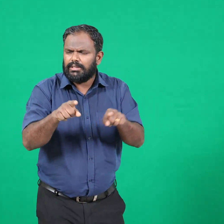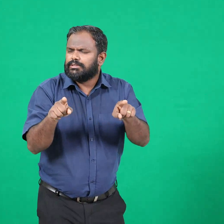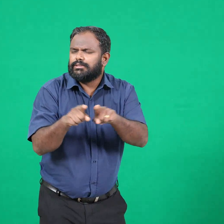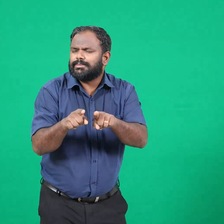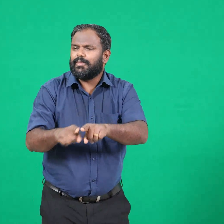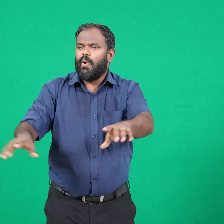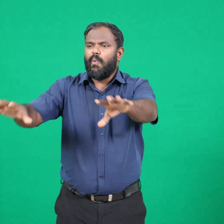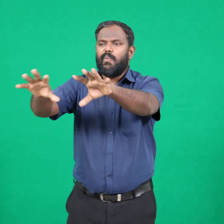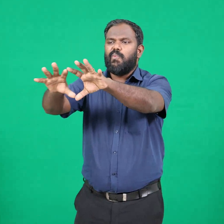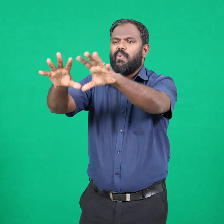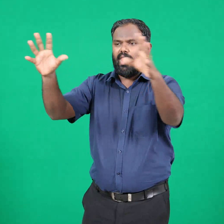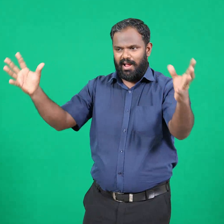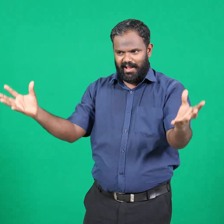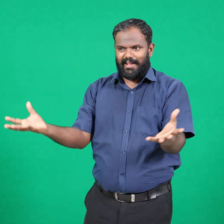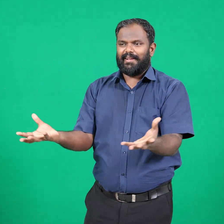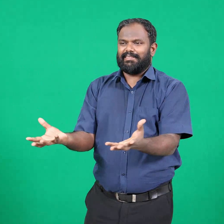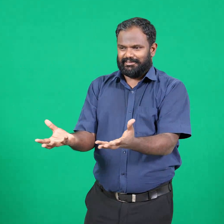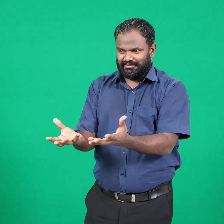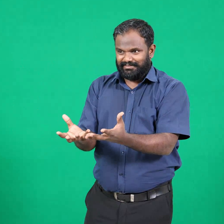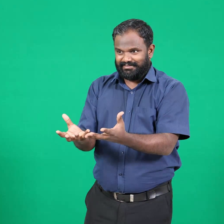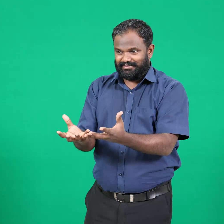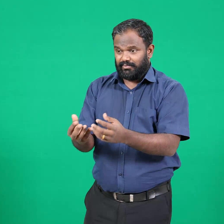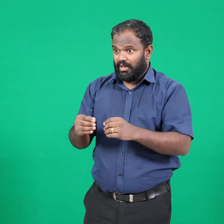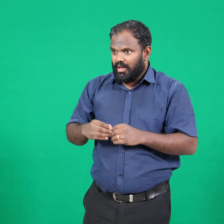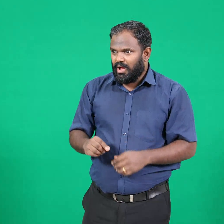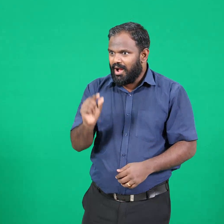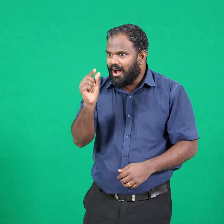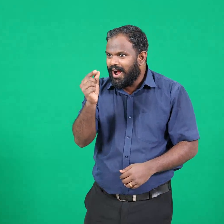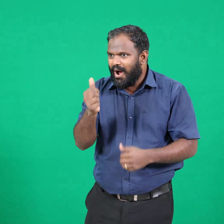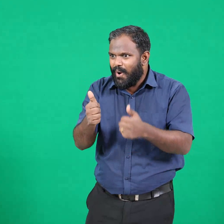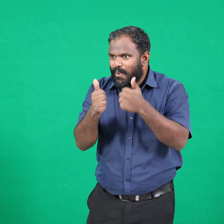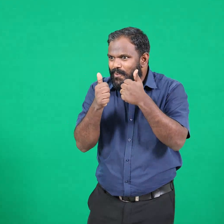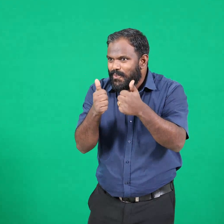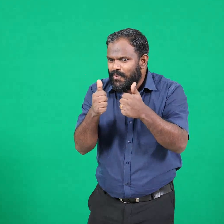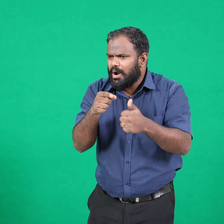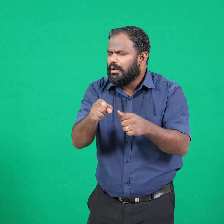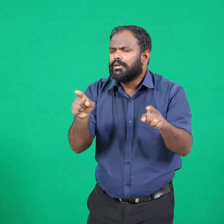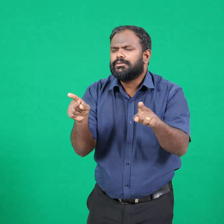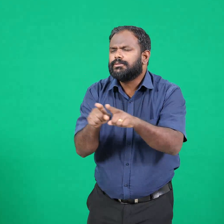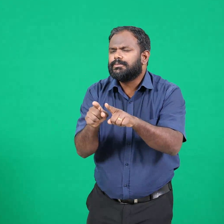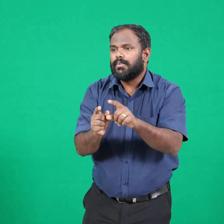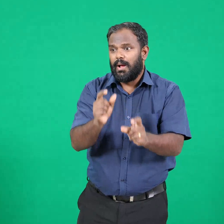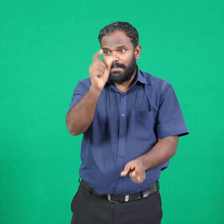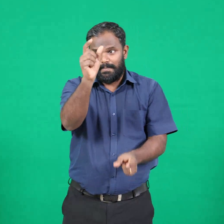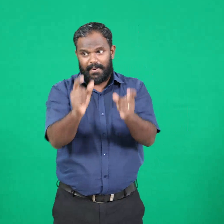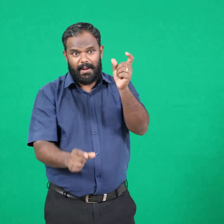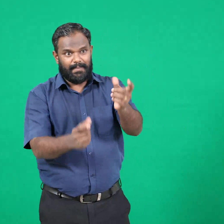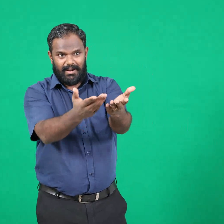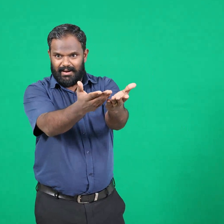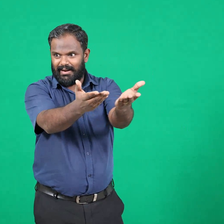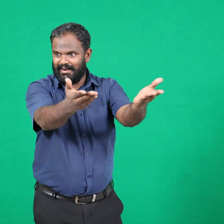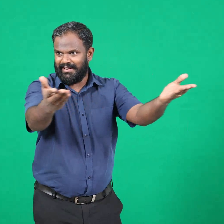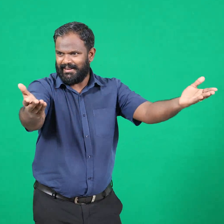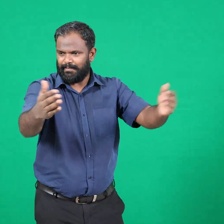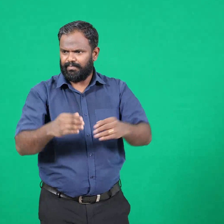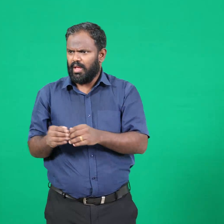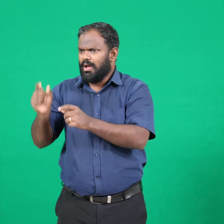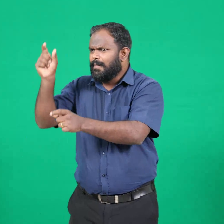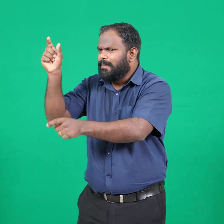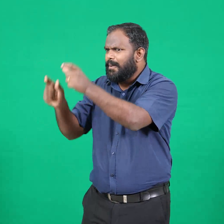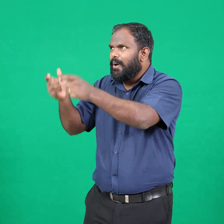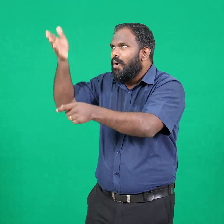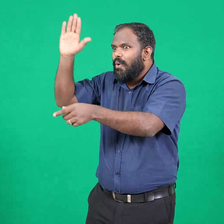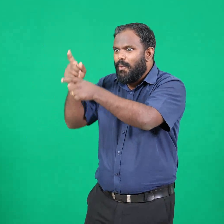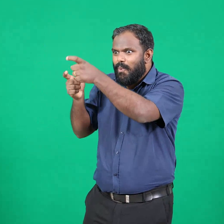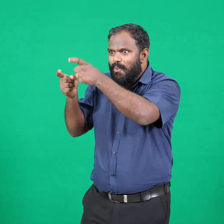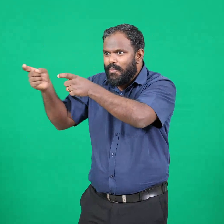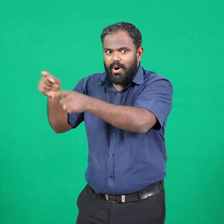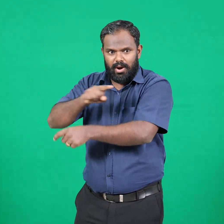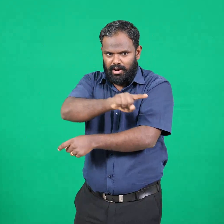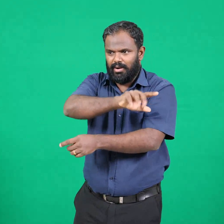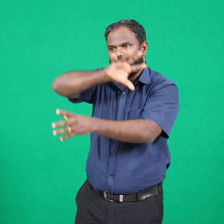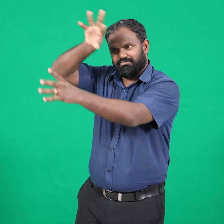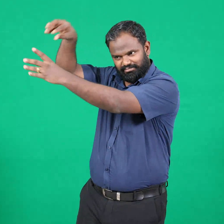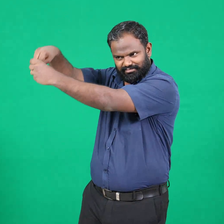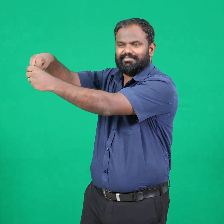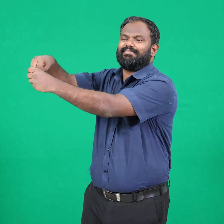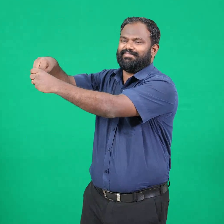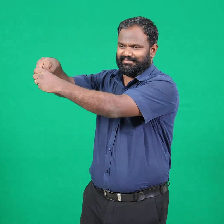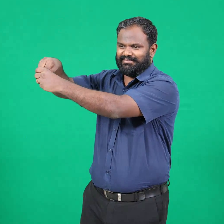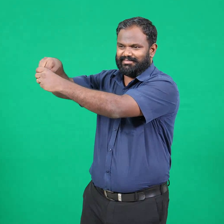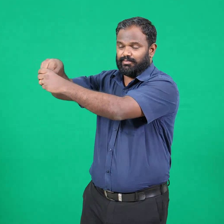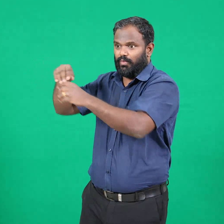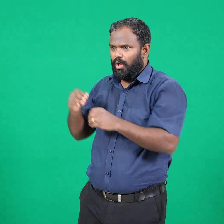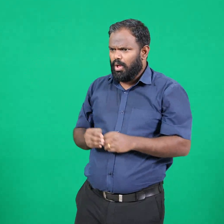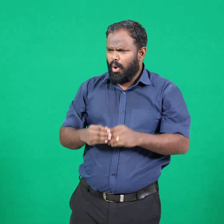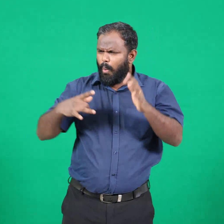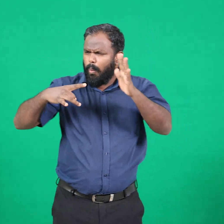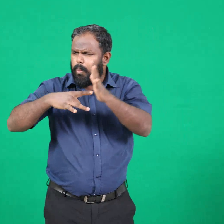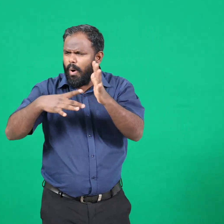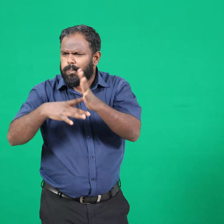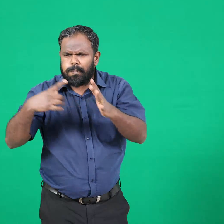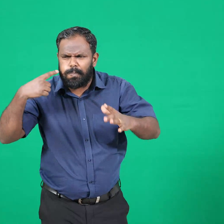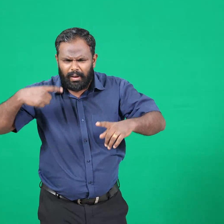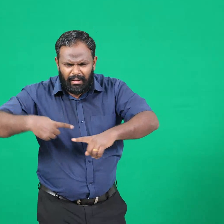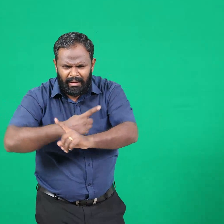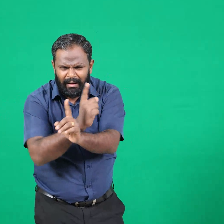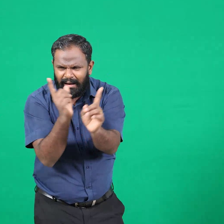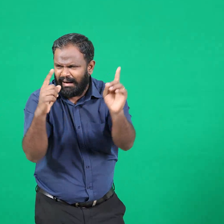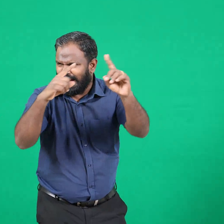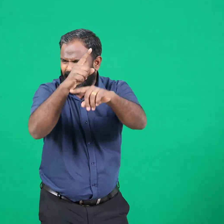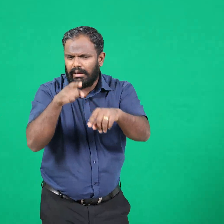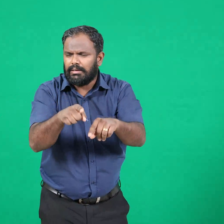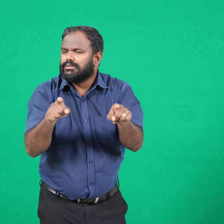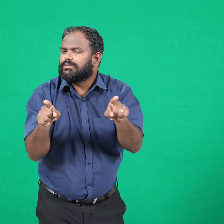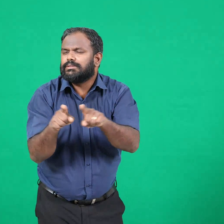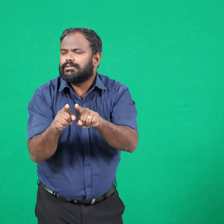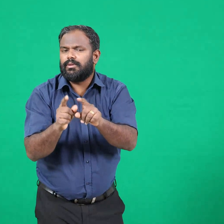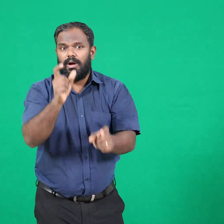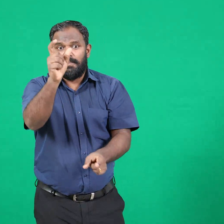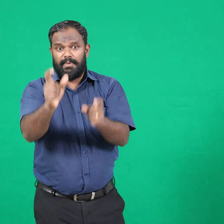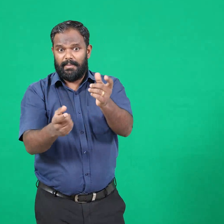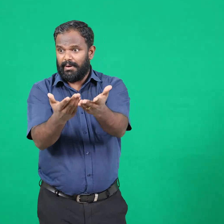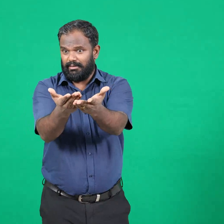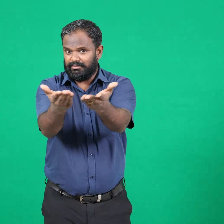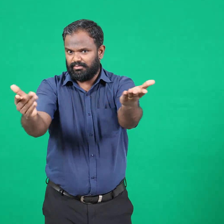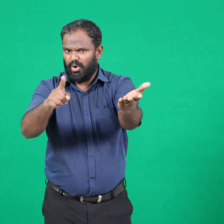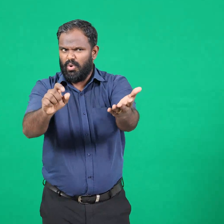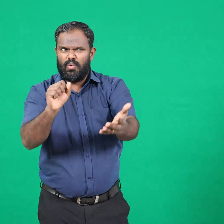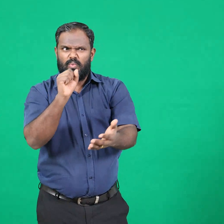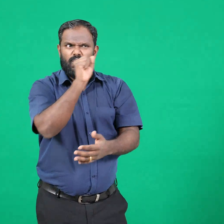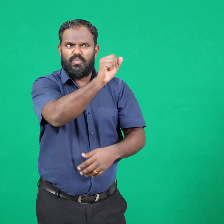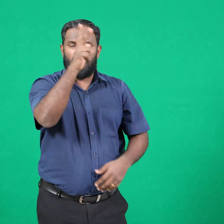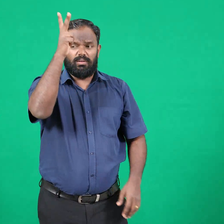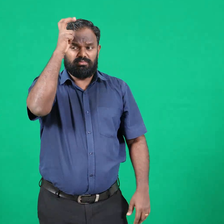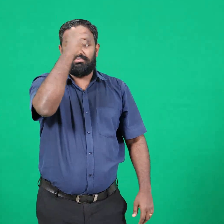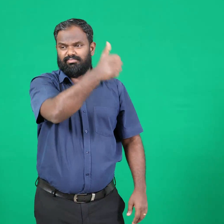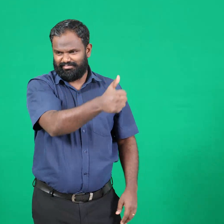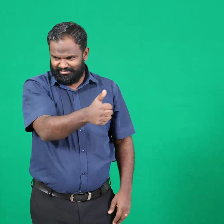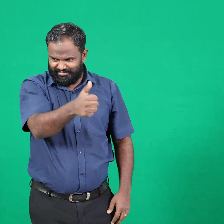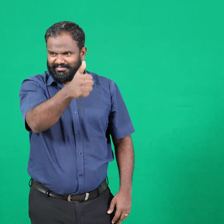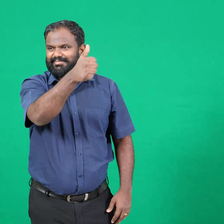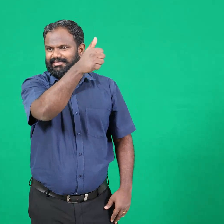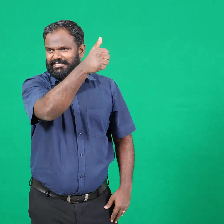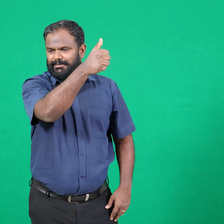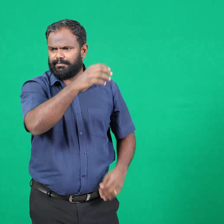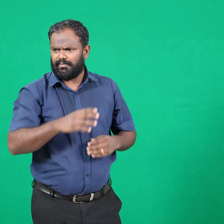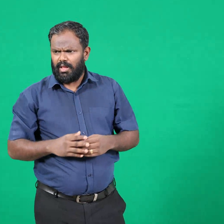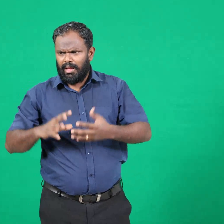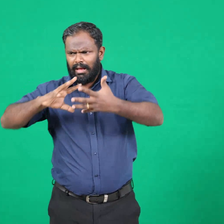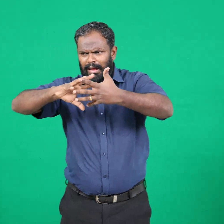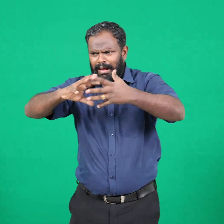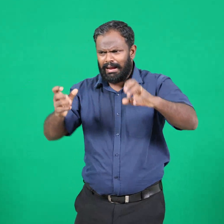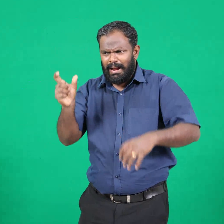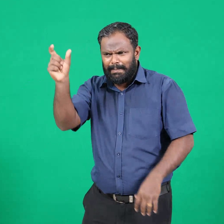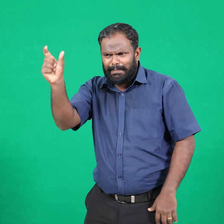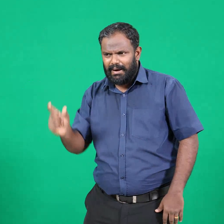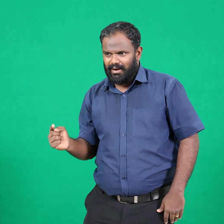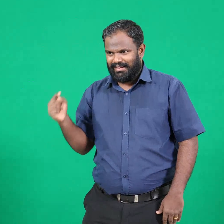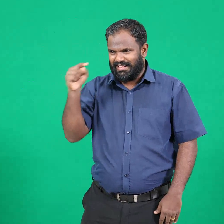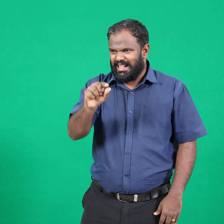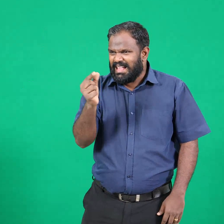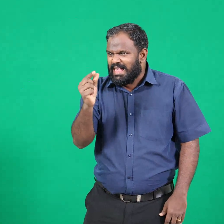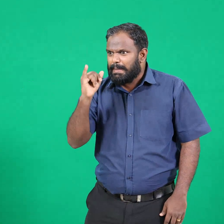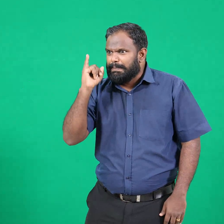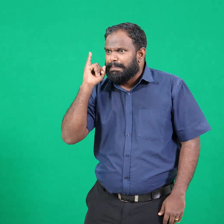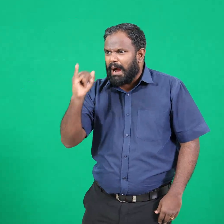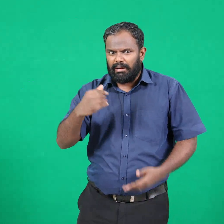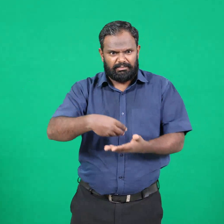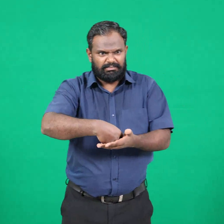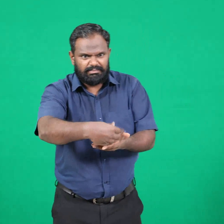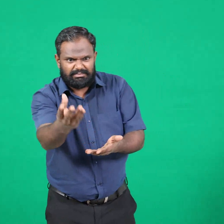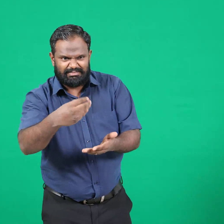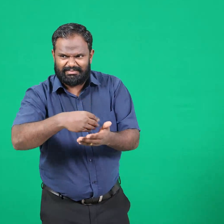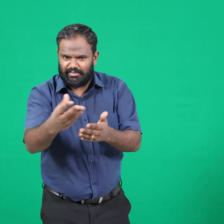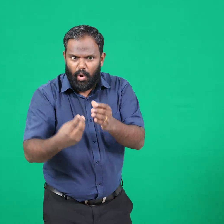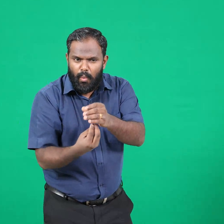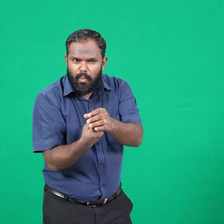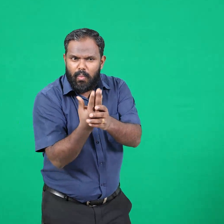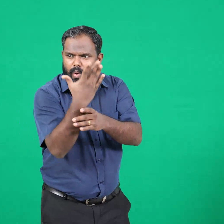The field is the world, and the good seed represents the sons of the kingdom.